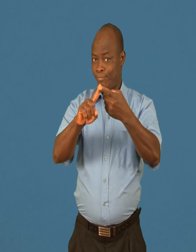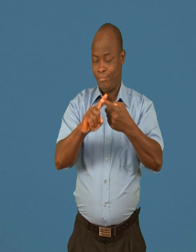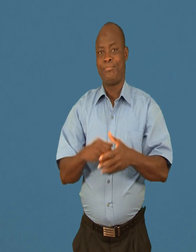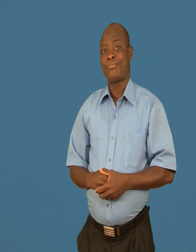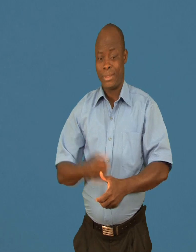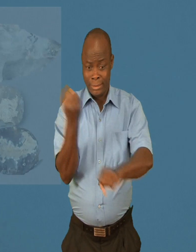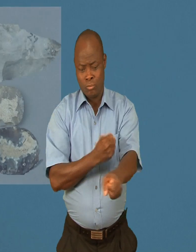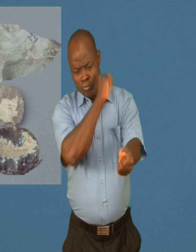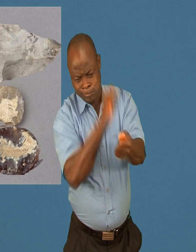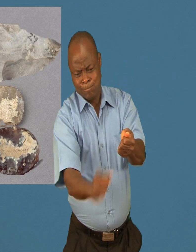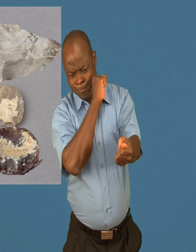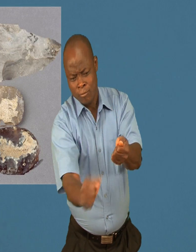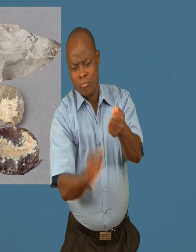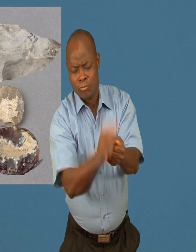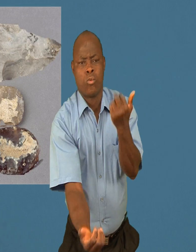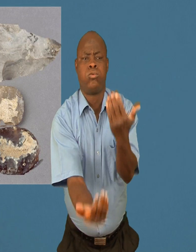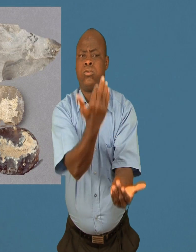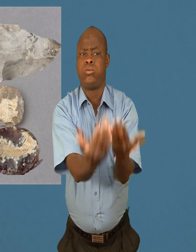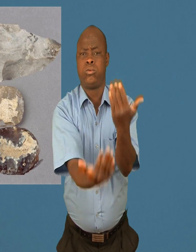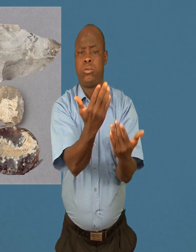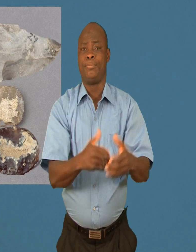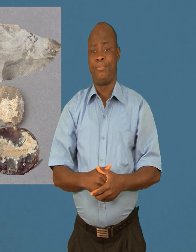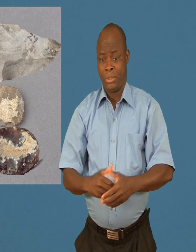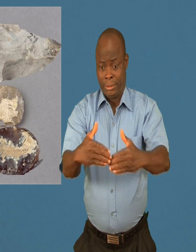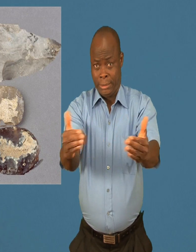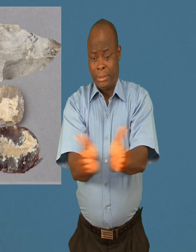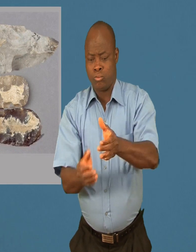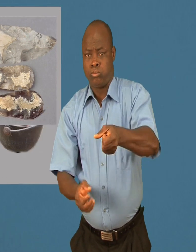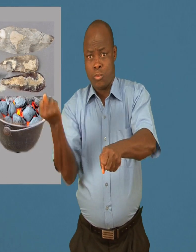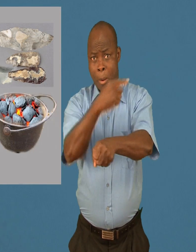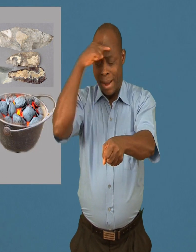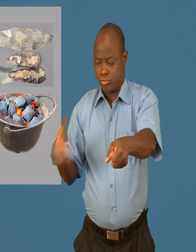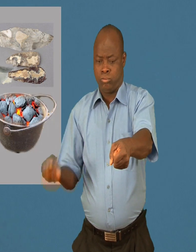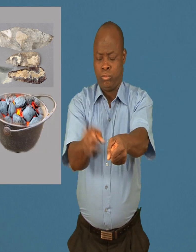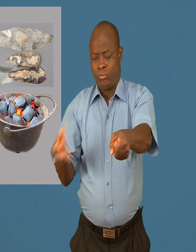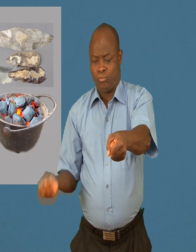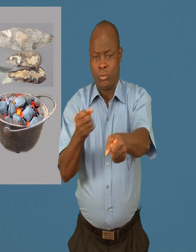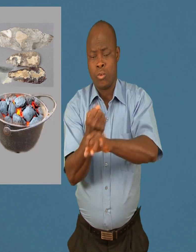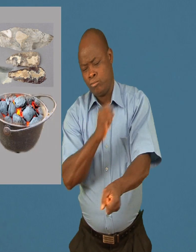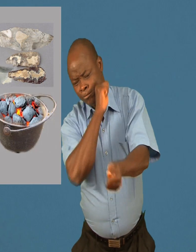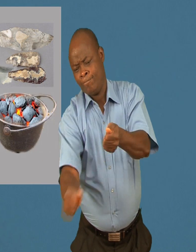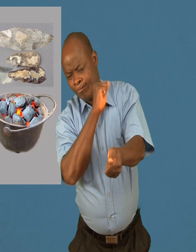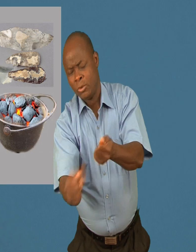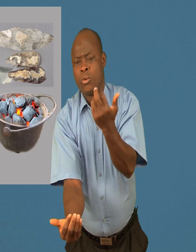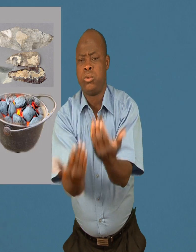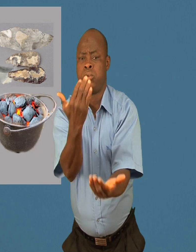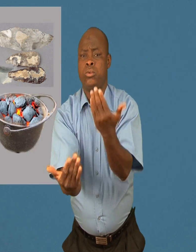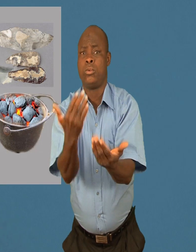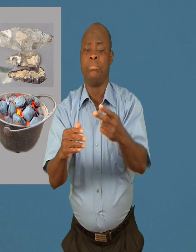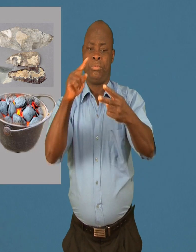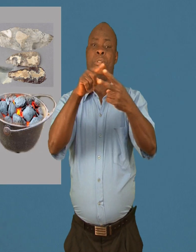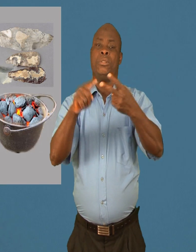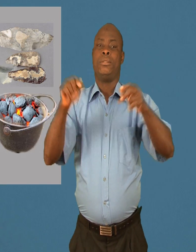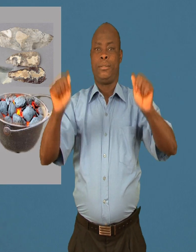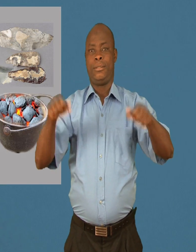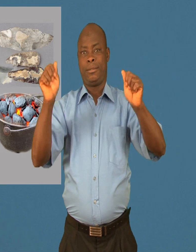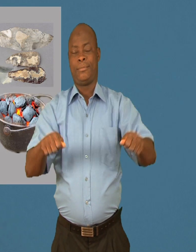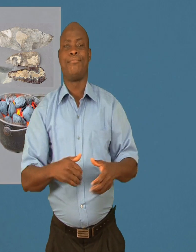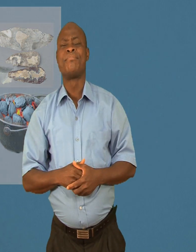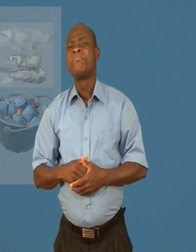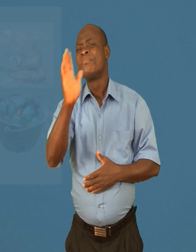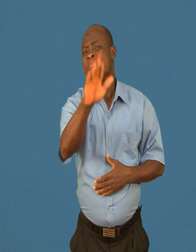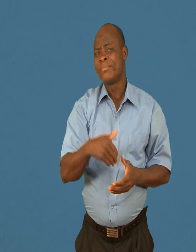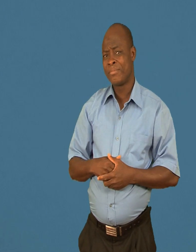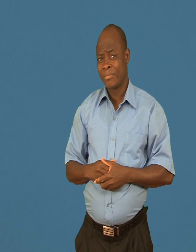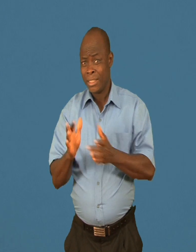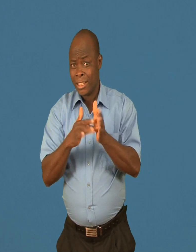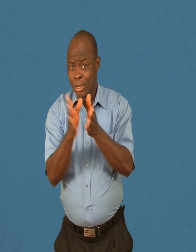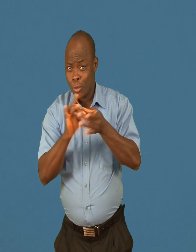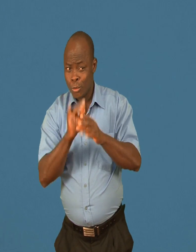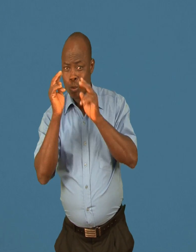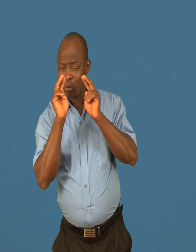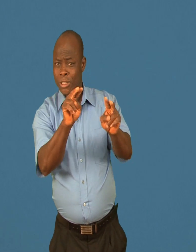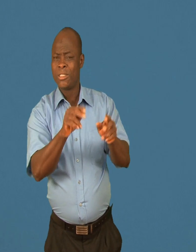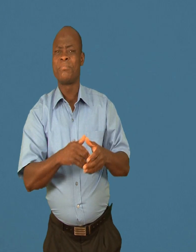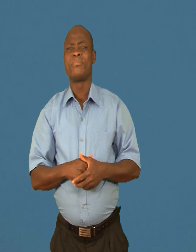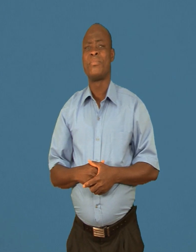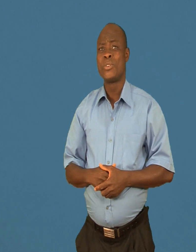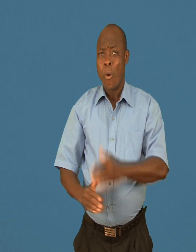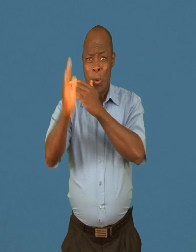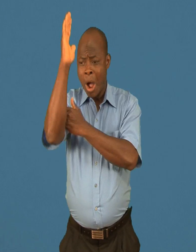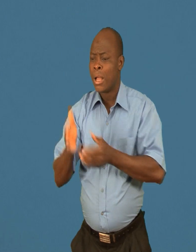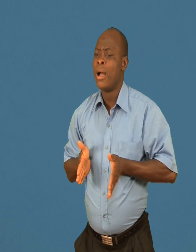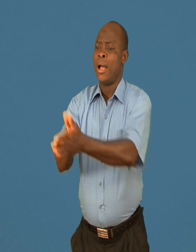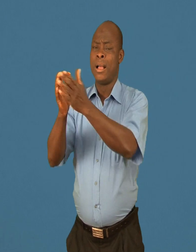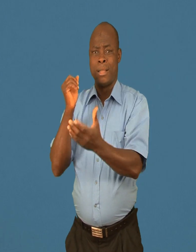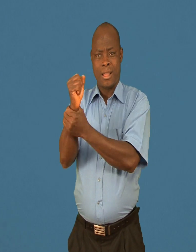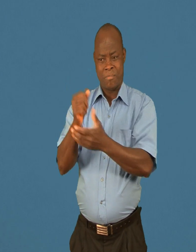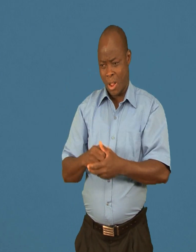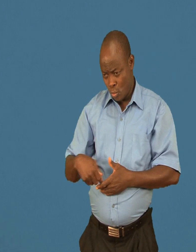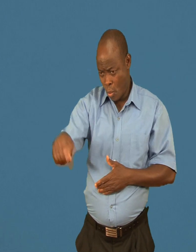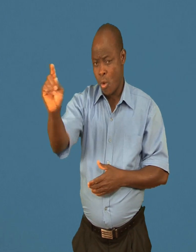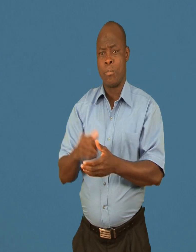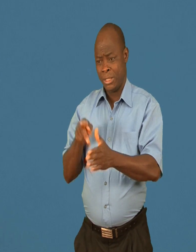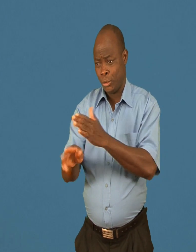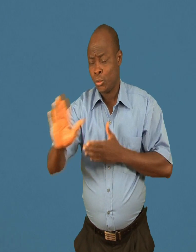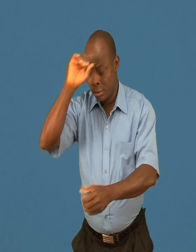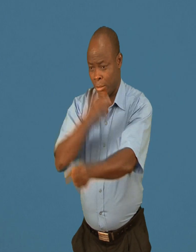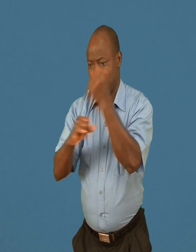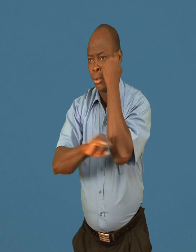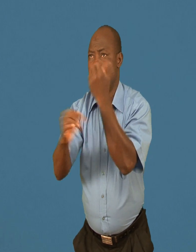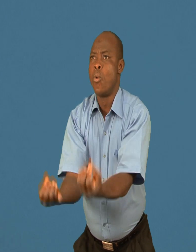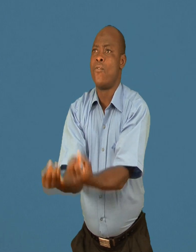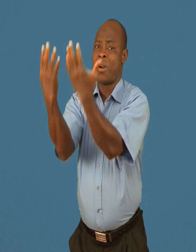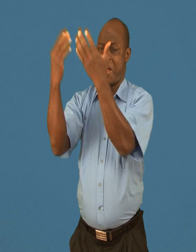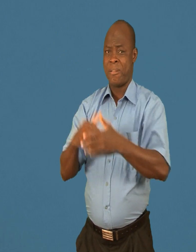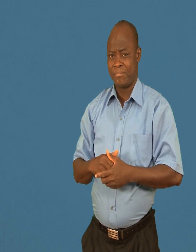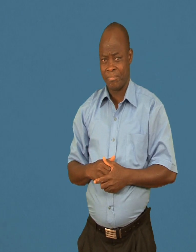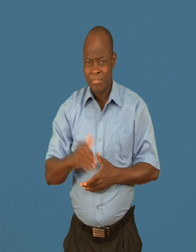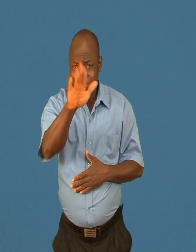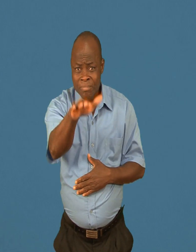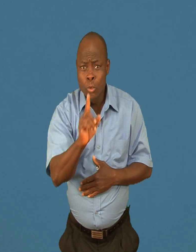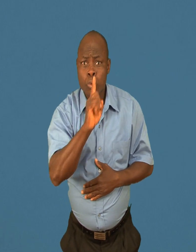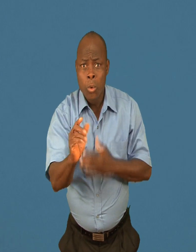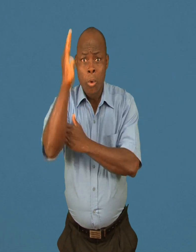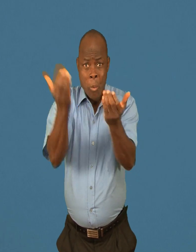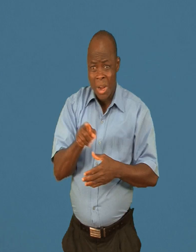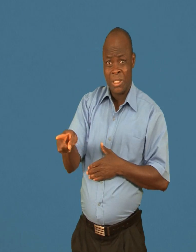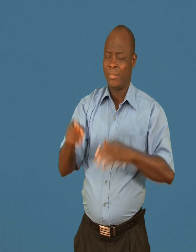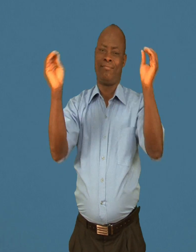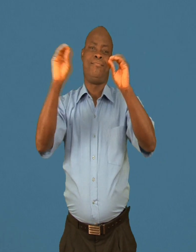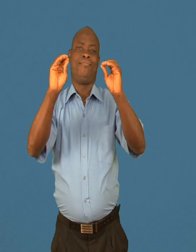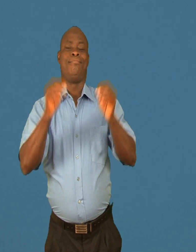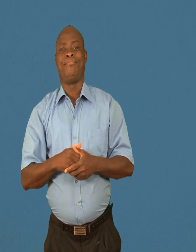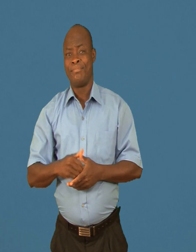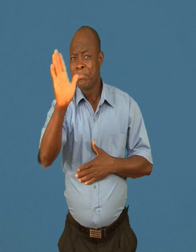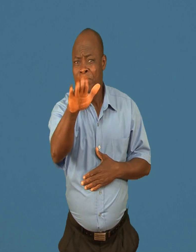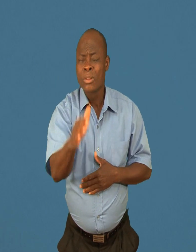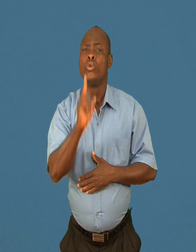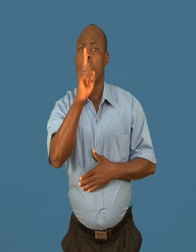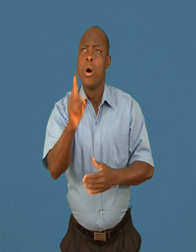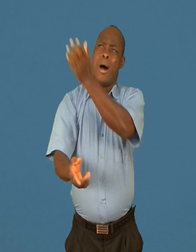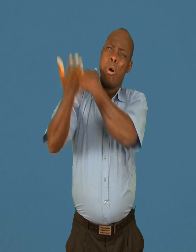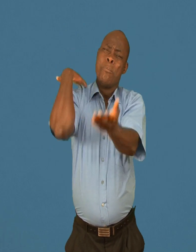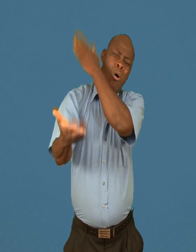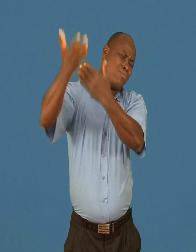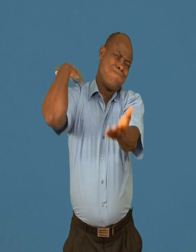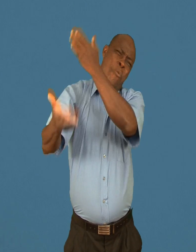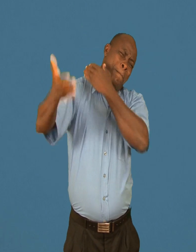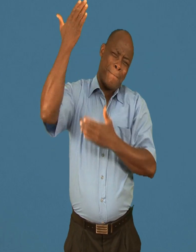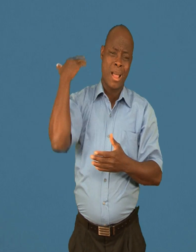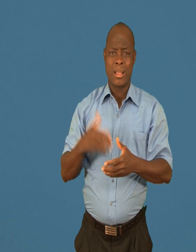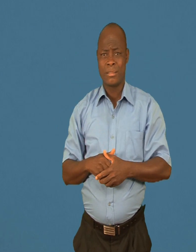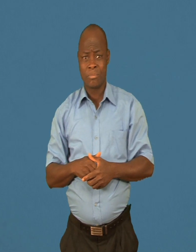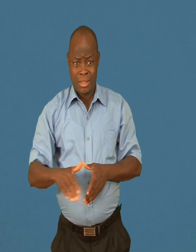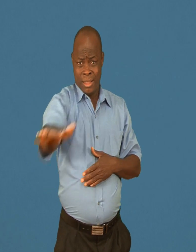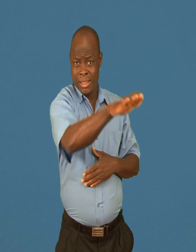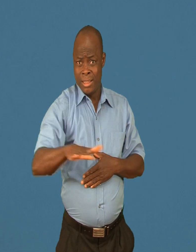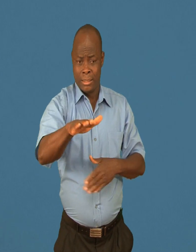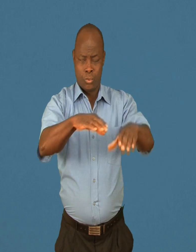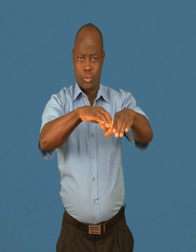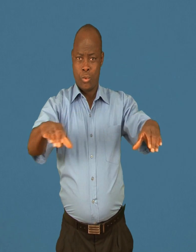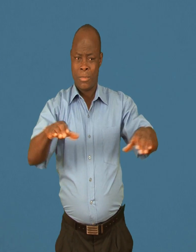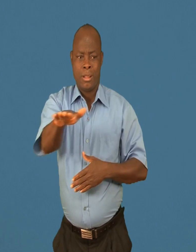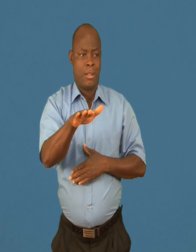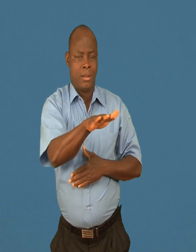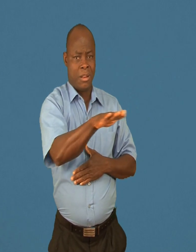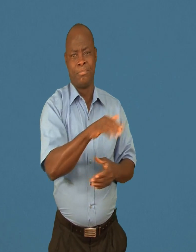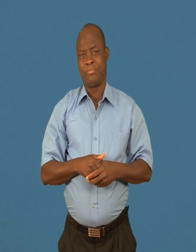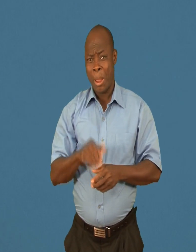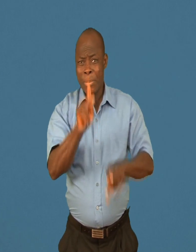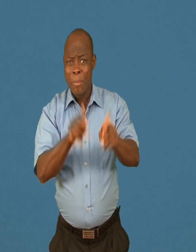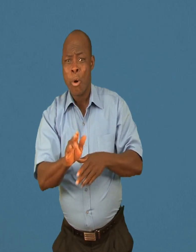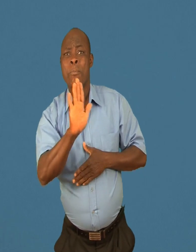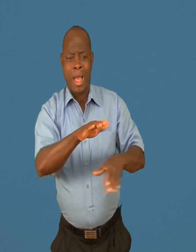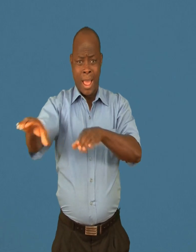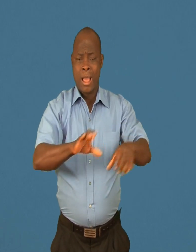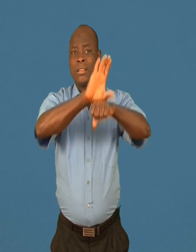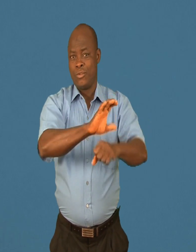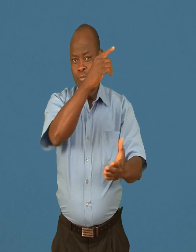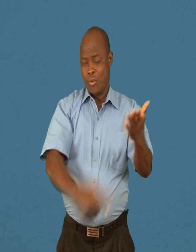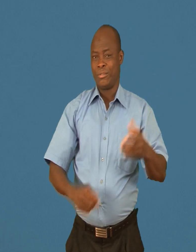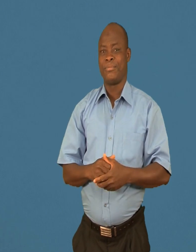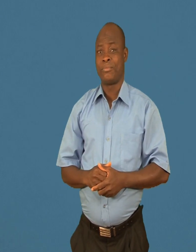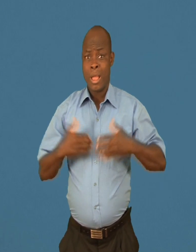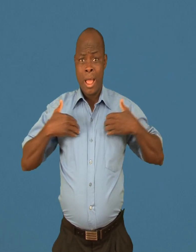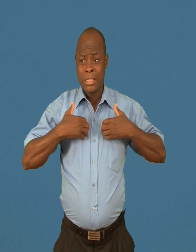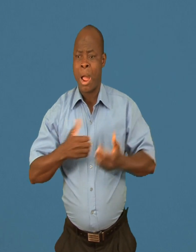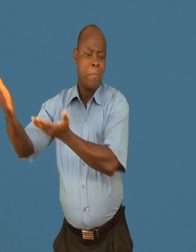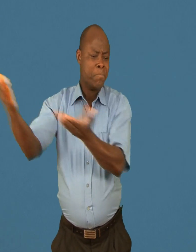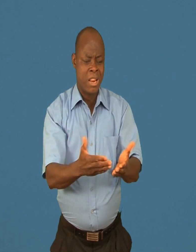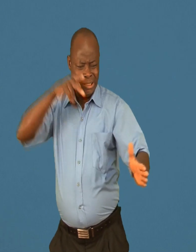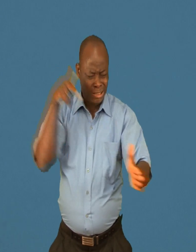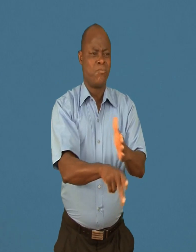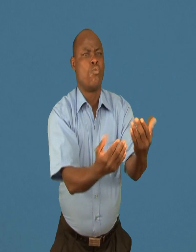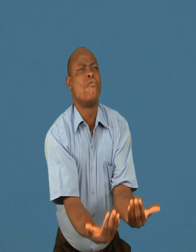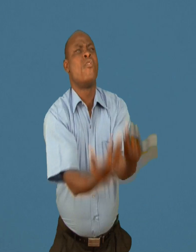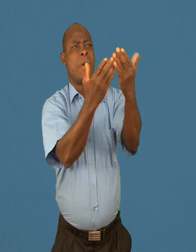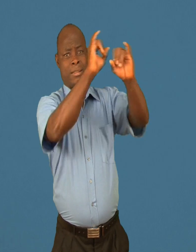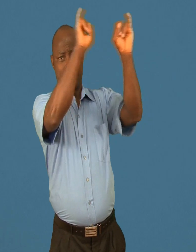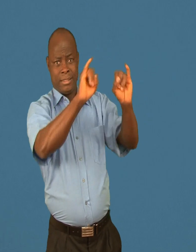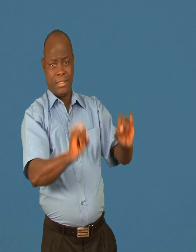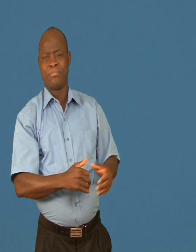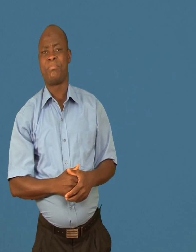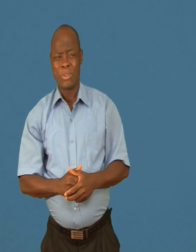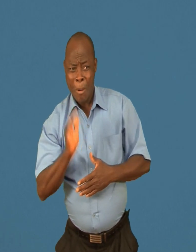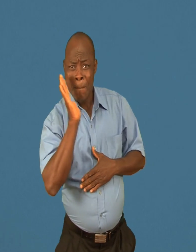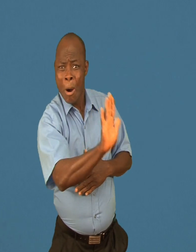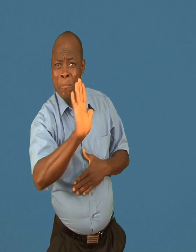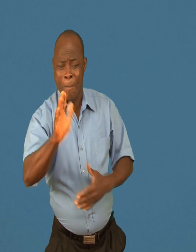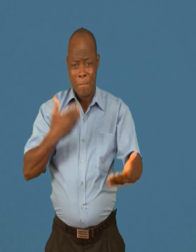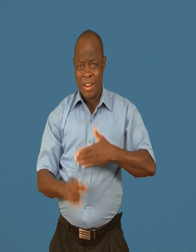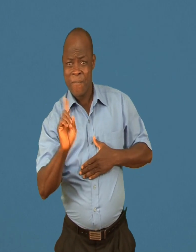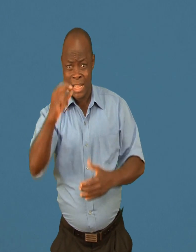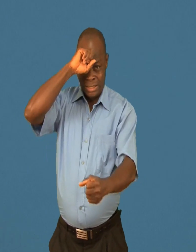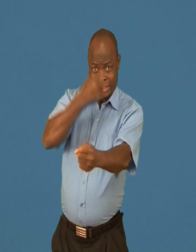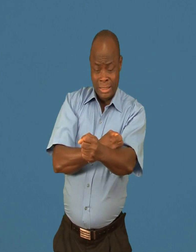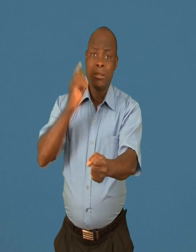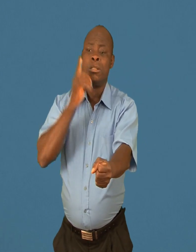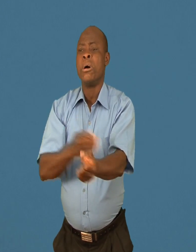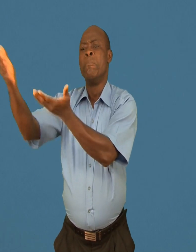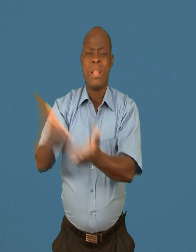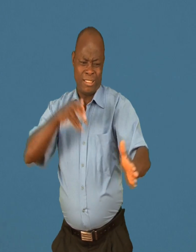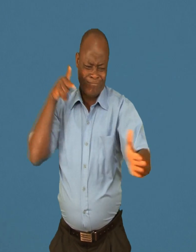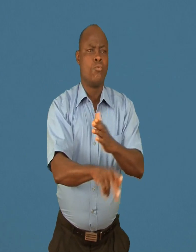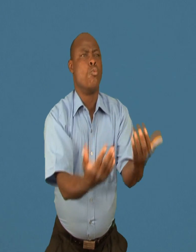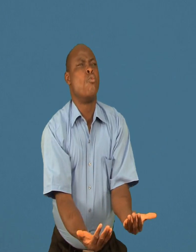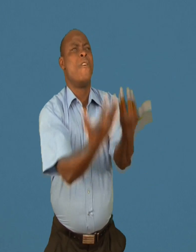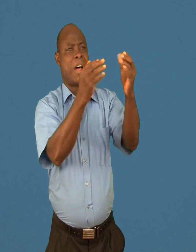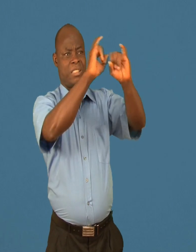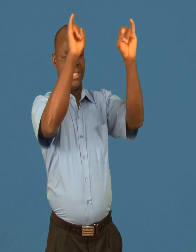He himself carried the fire and the sacrificial knife, and the two of them walked on together. Then Isaac said to his father Abraham, “My father!” “Here I am, my son,” he replied. “The fire and the wood are here,” said Isaac, “but where is the lamb for the burnt offering?”